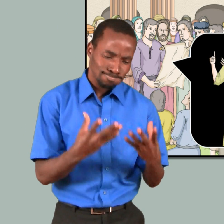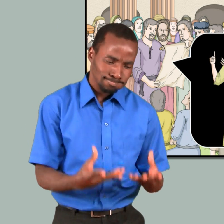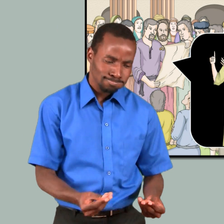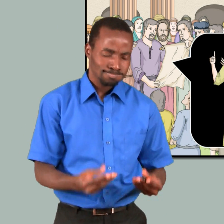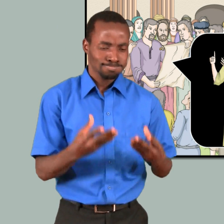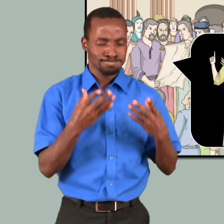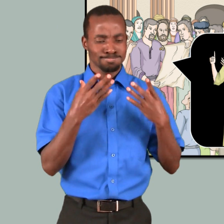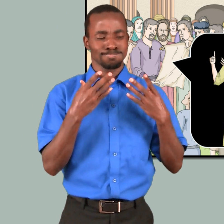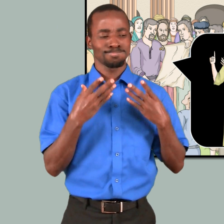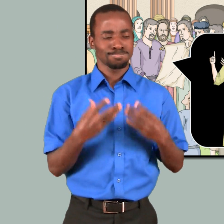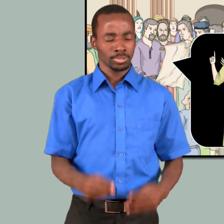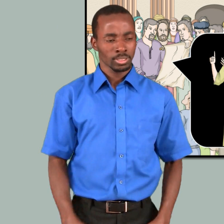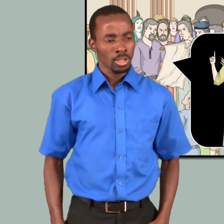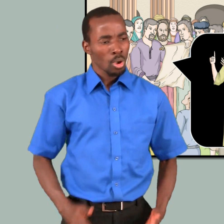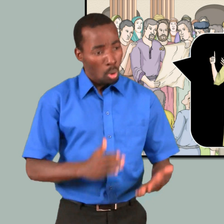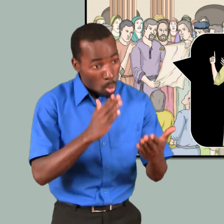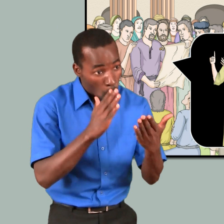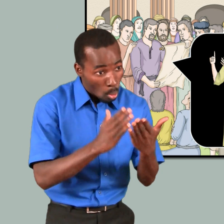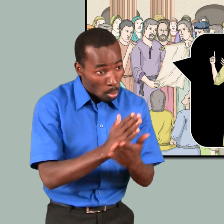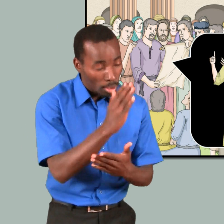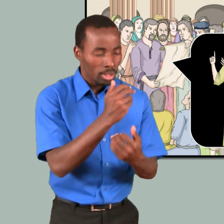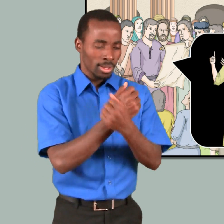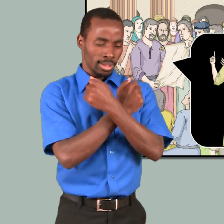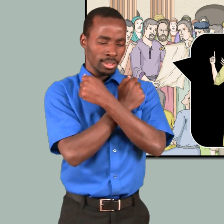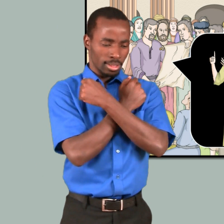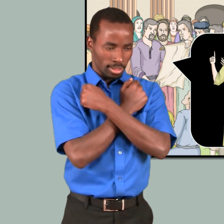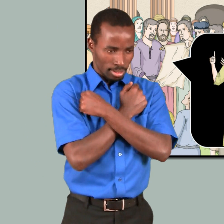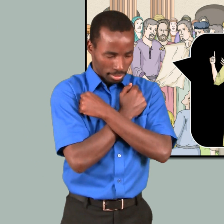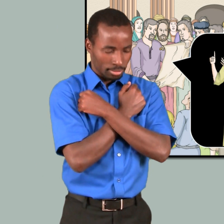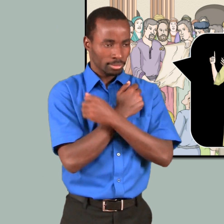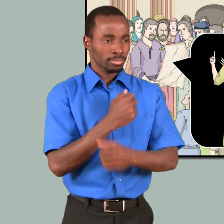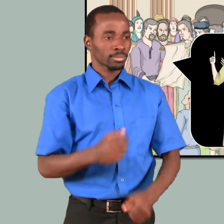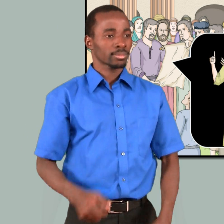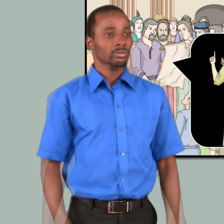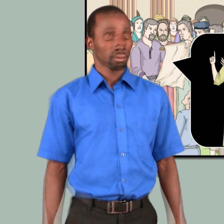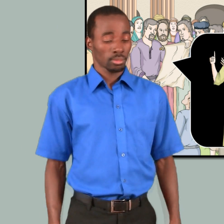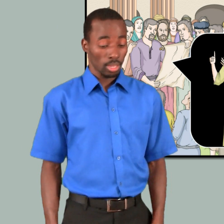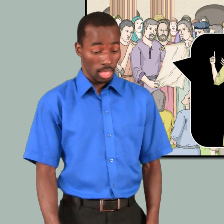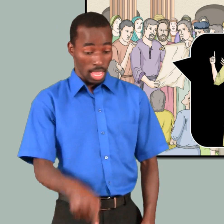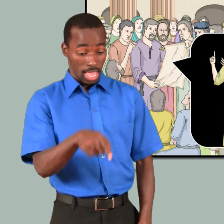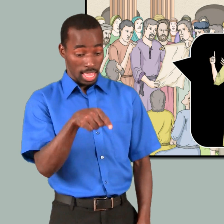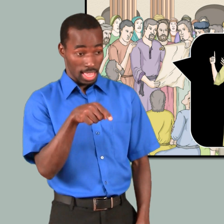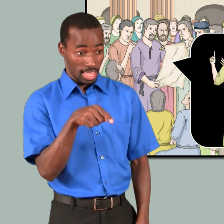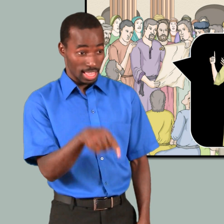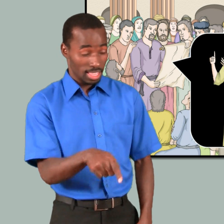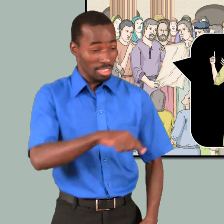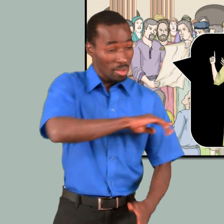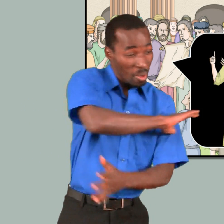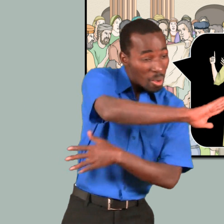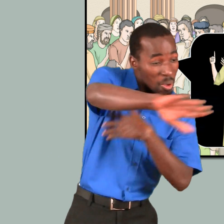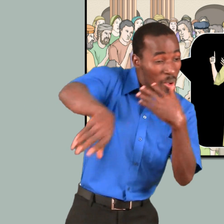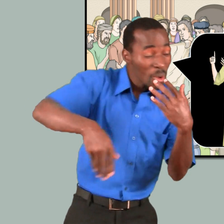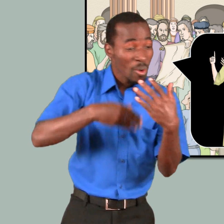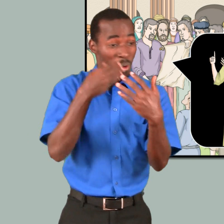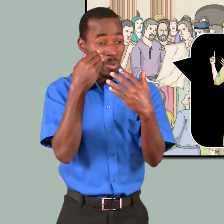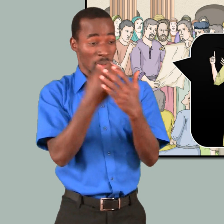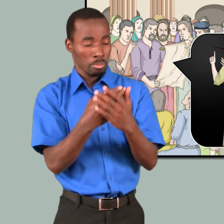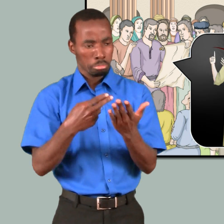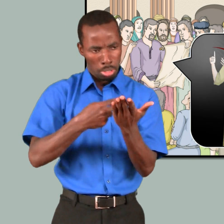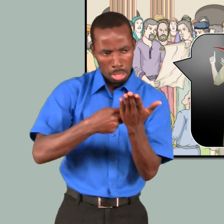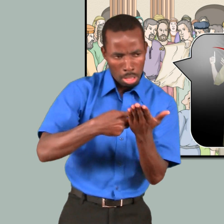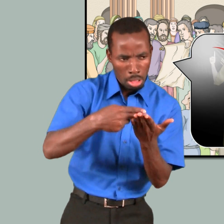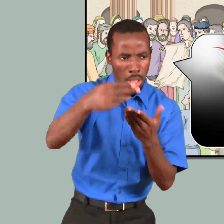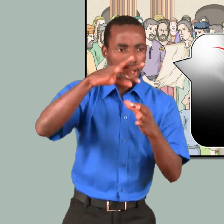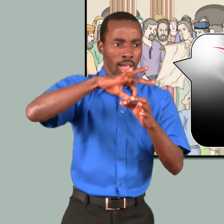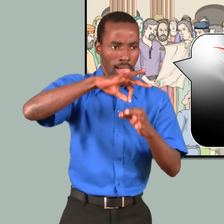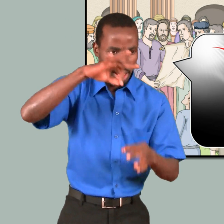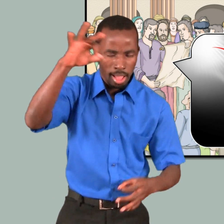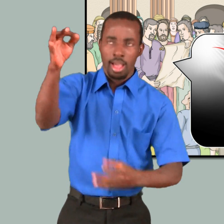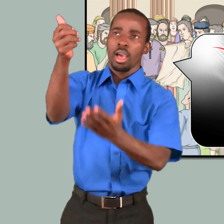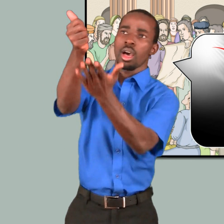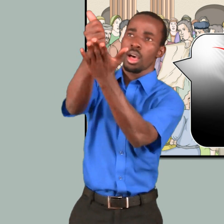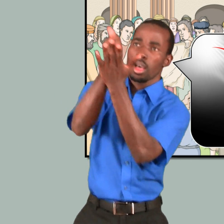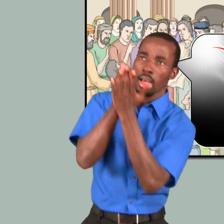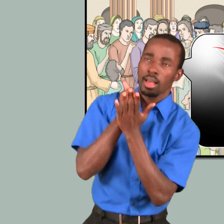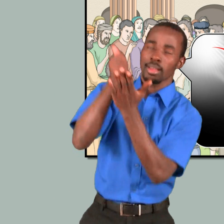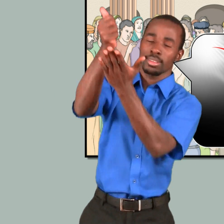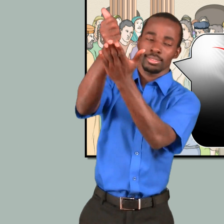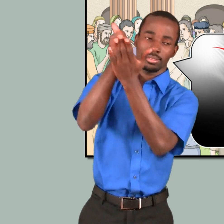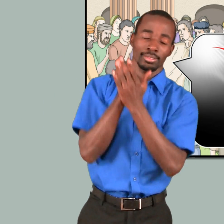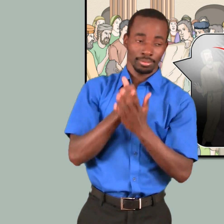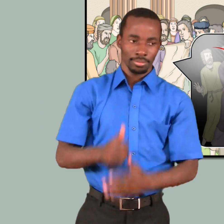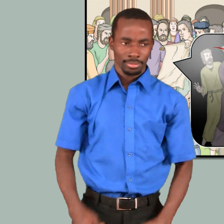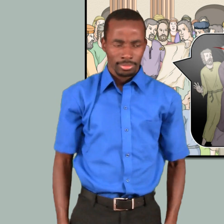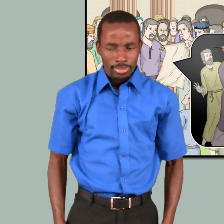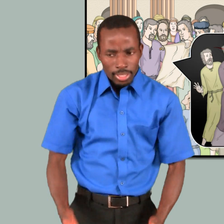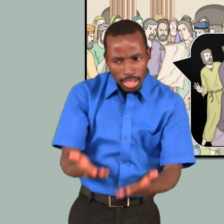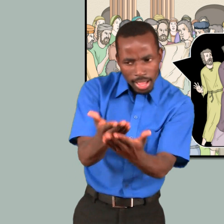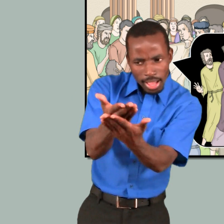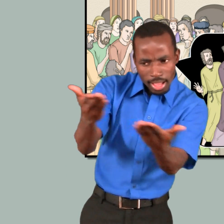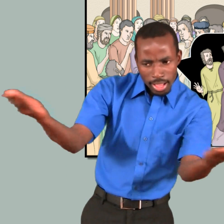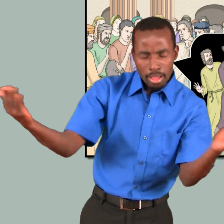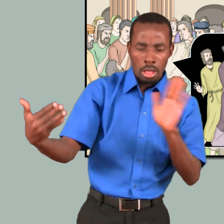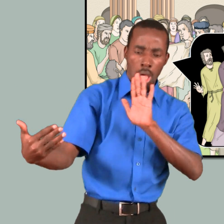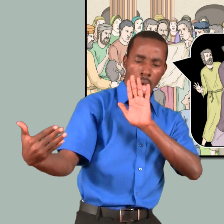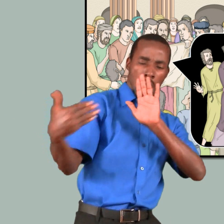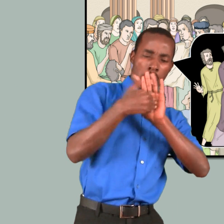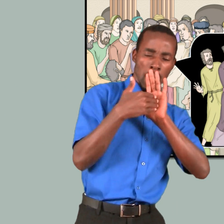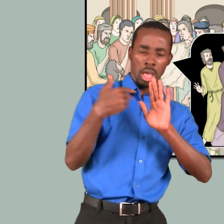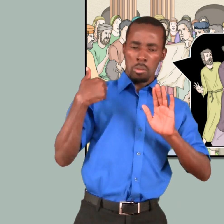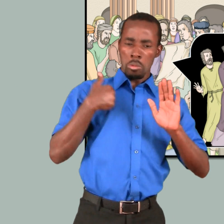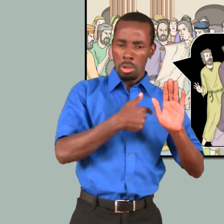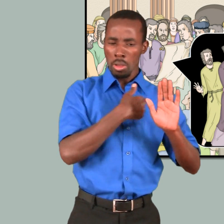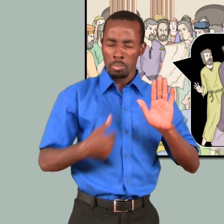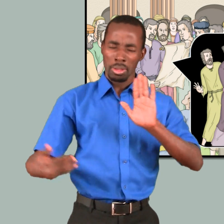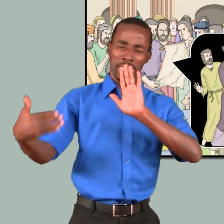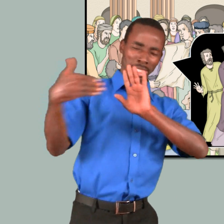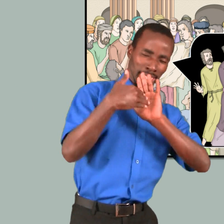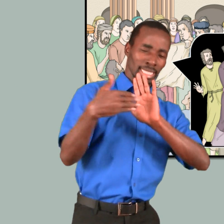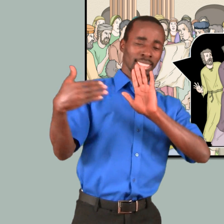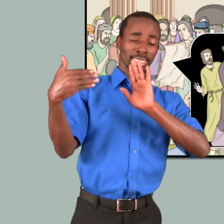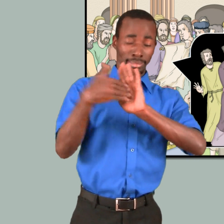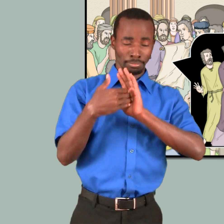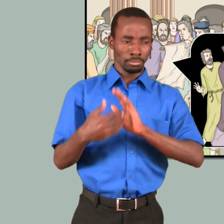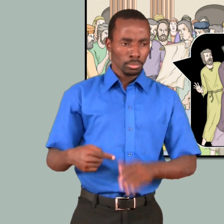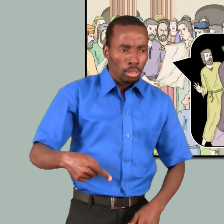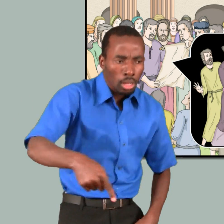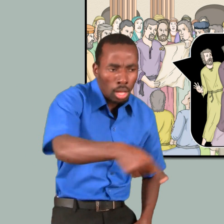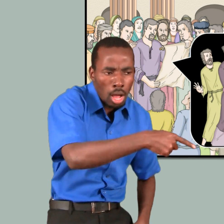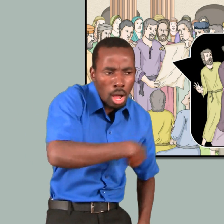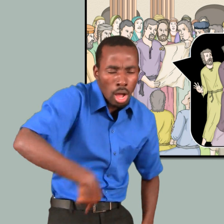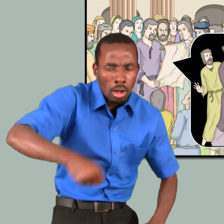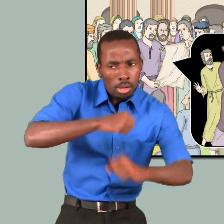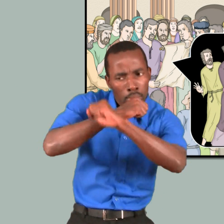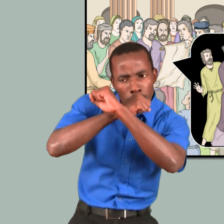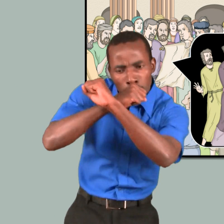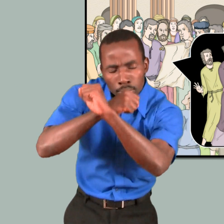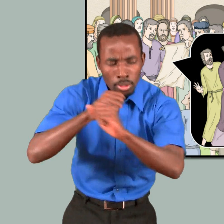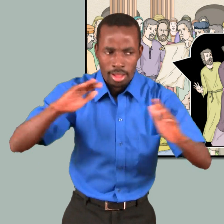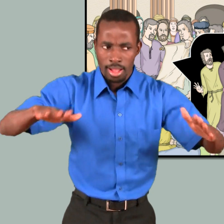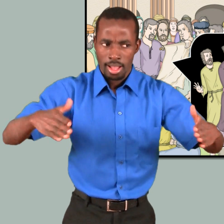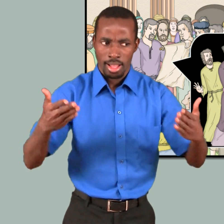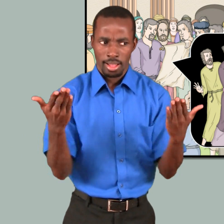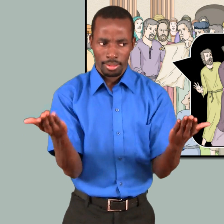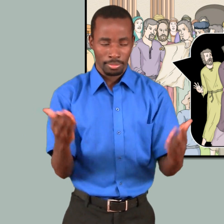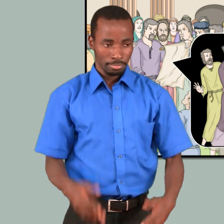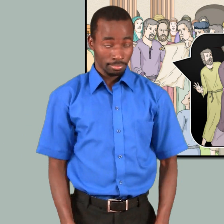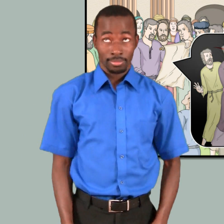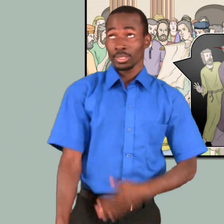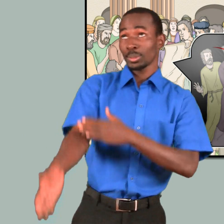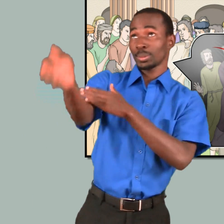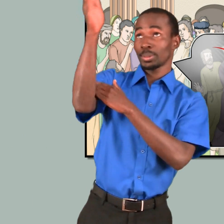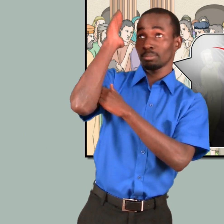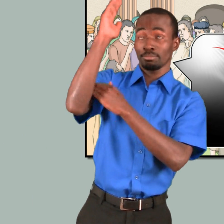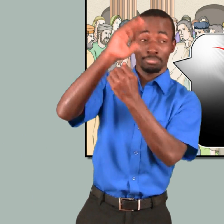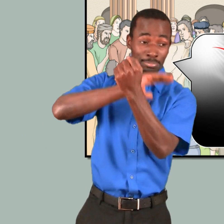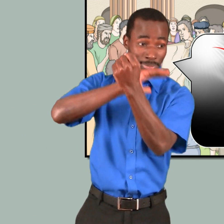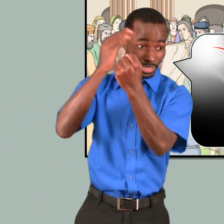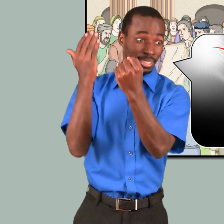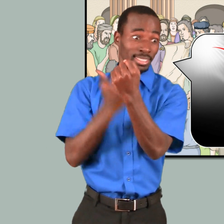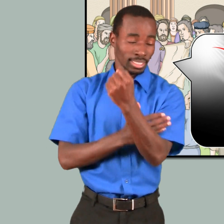in truthful speech and in the power of God;